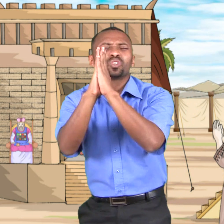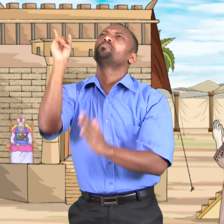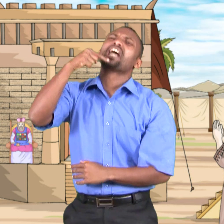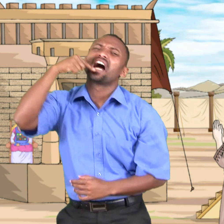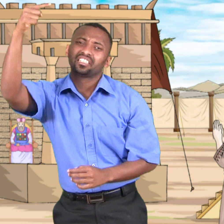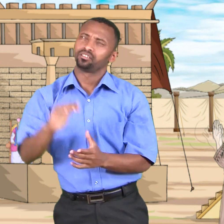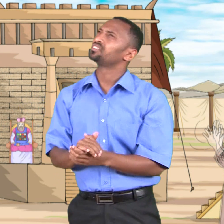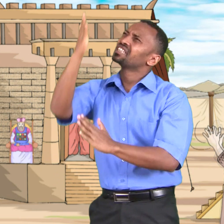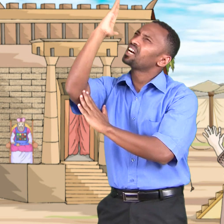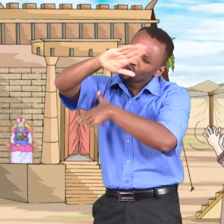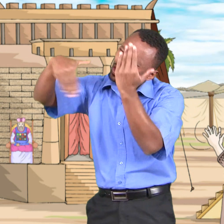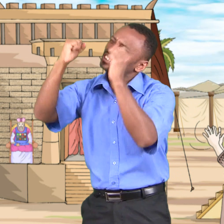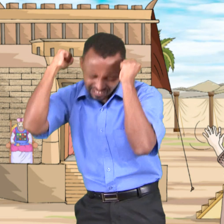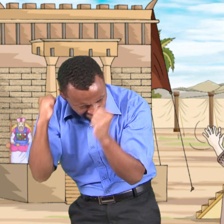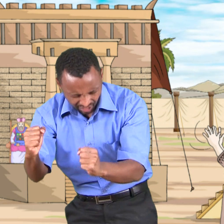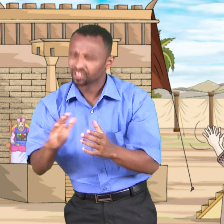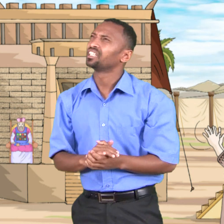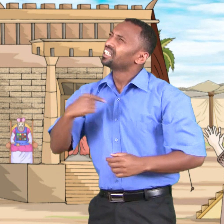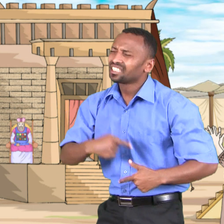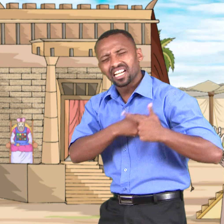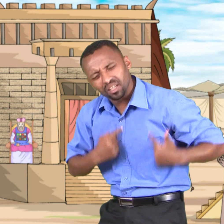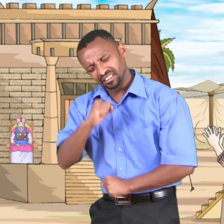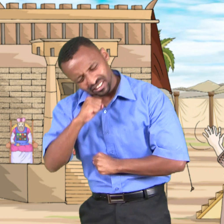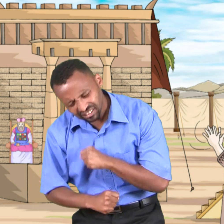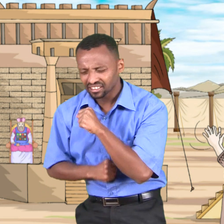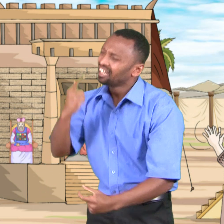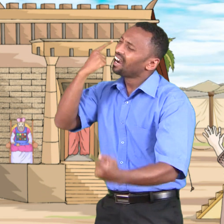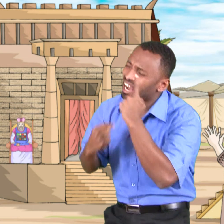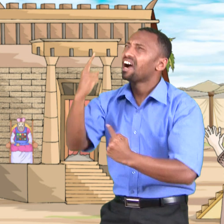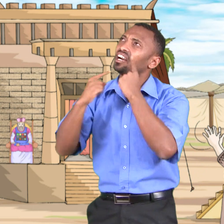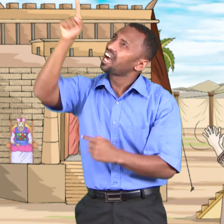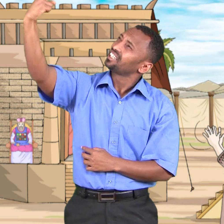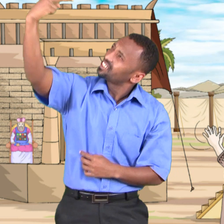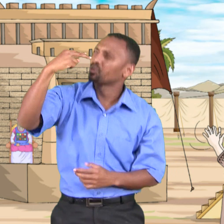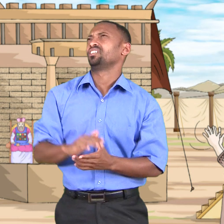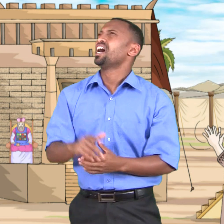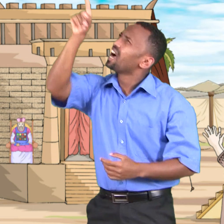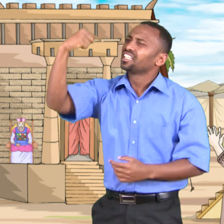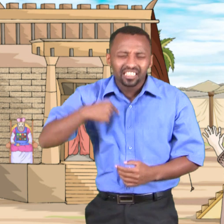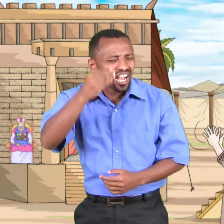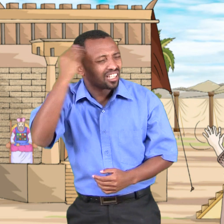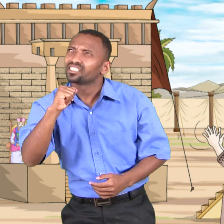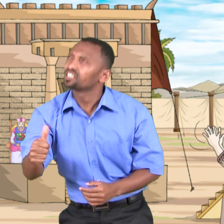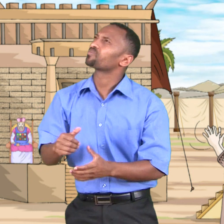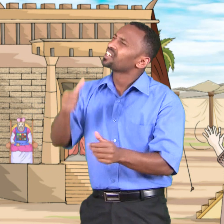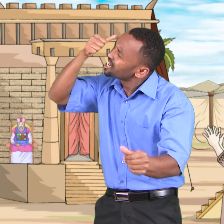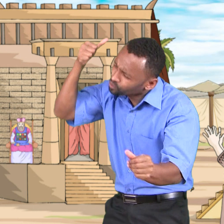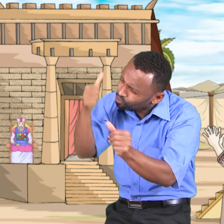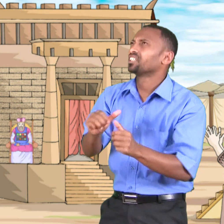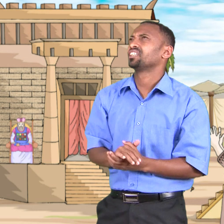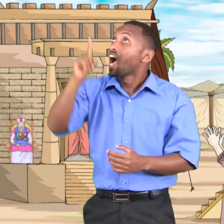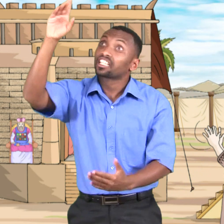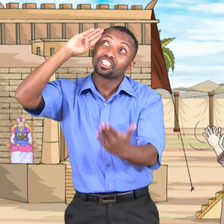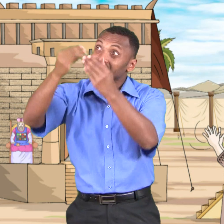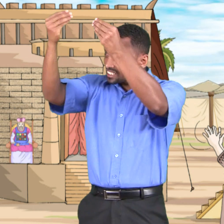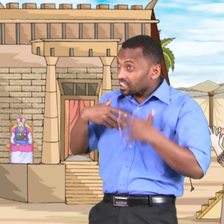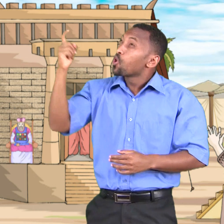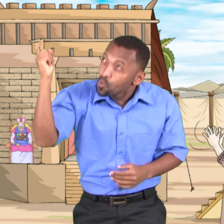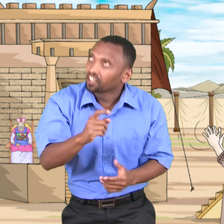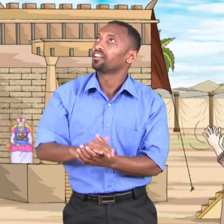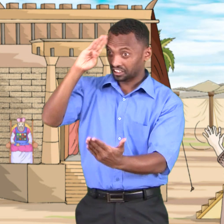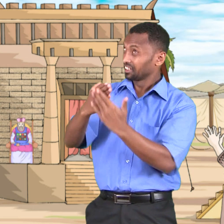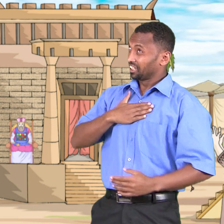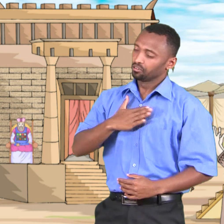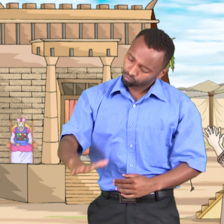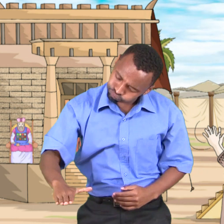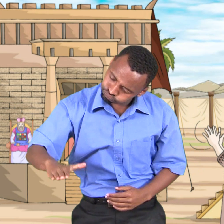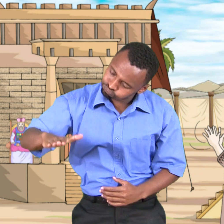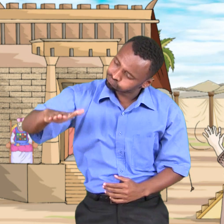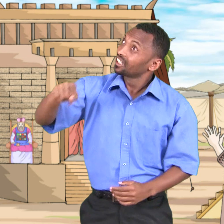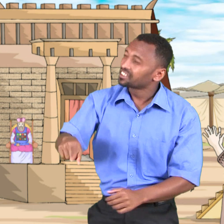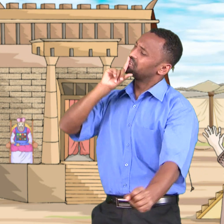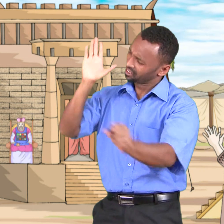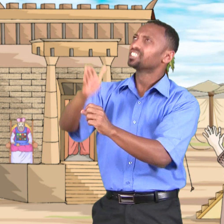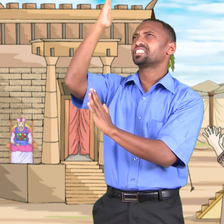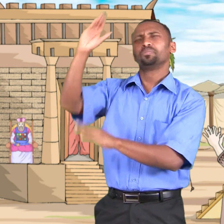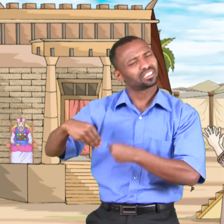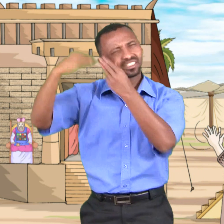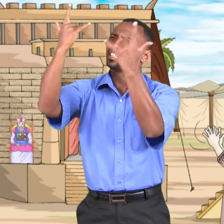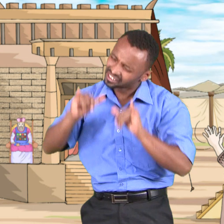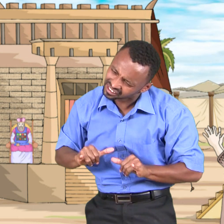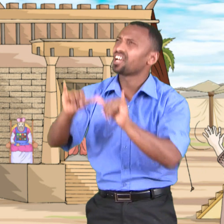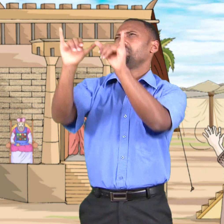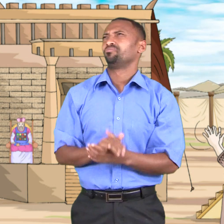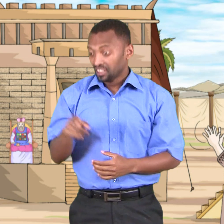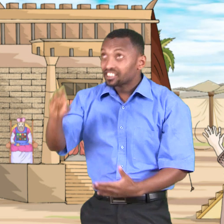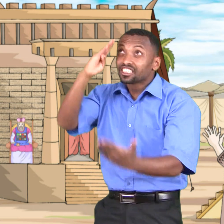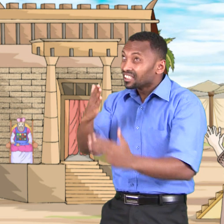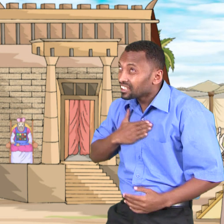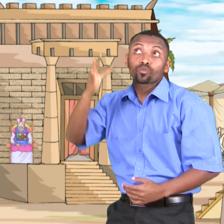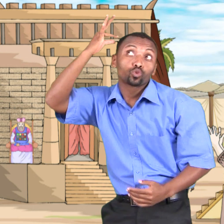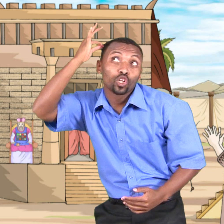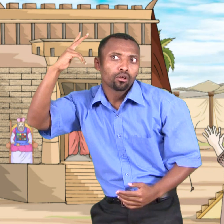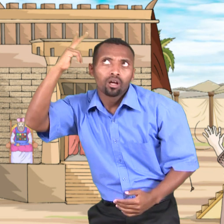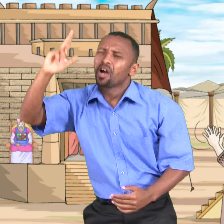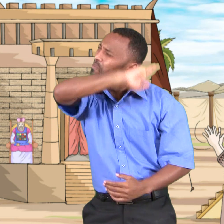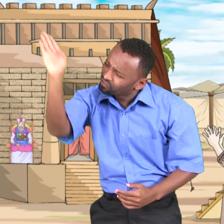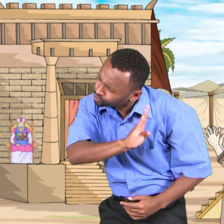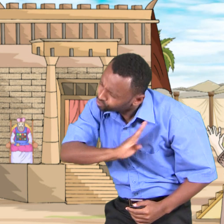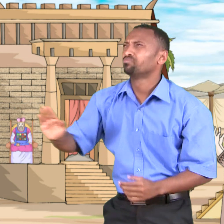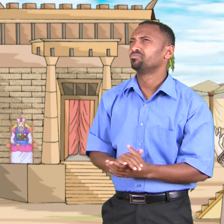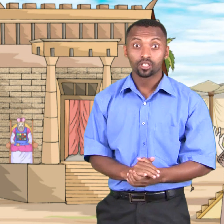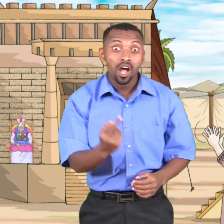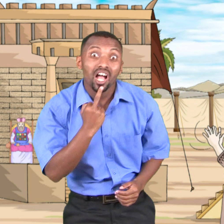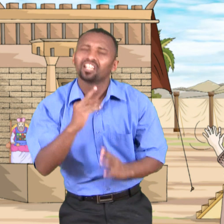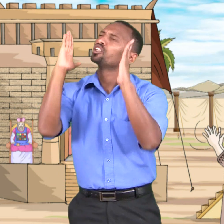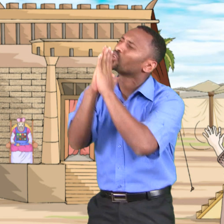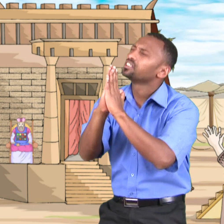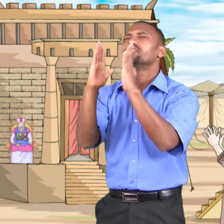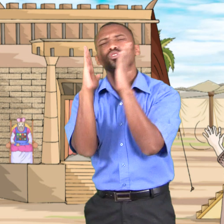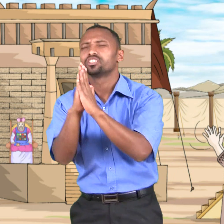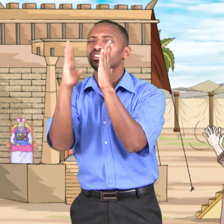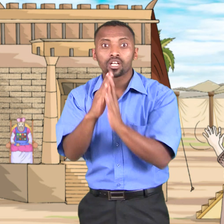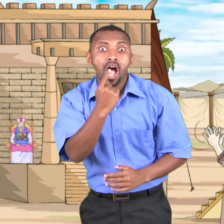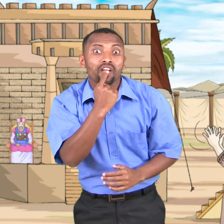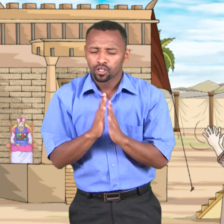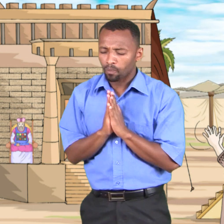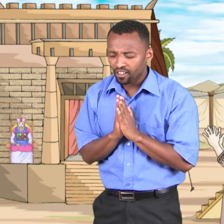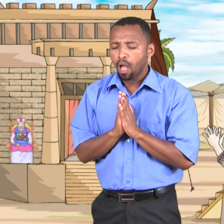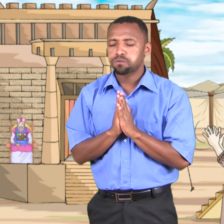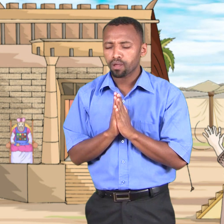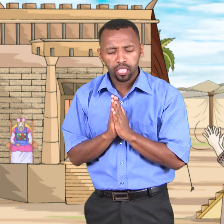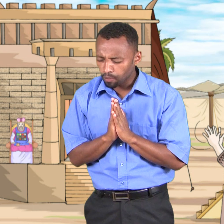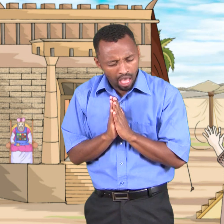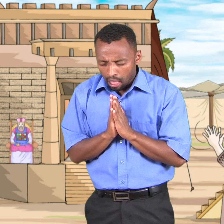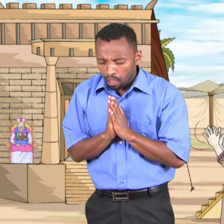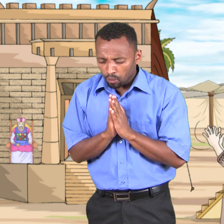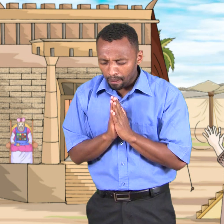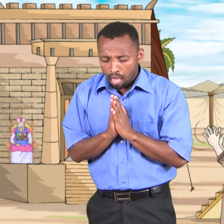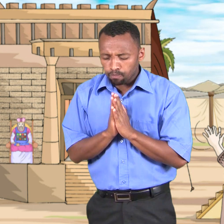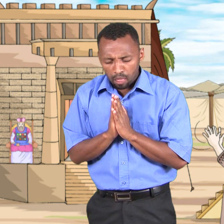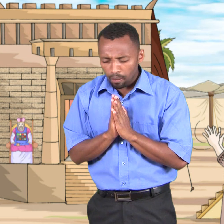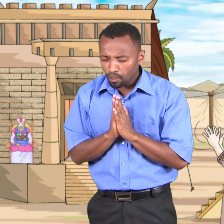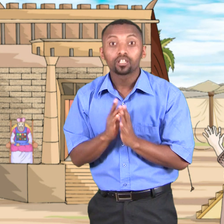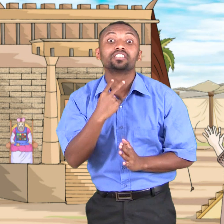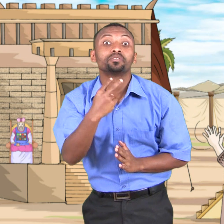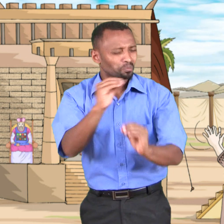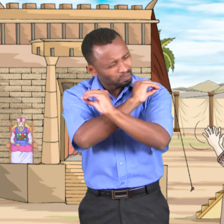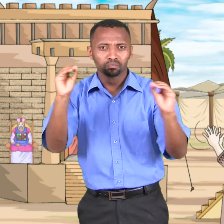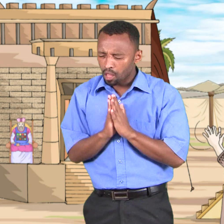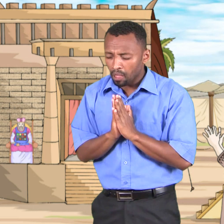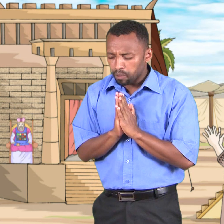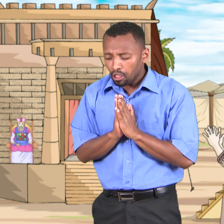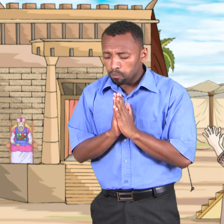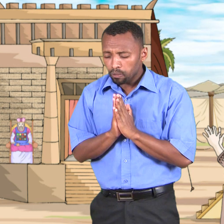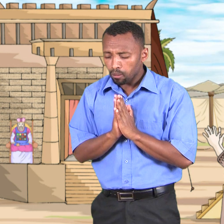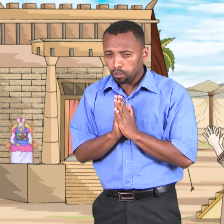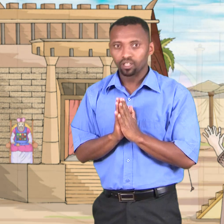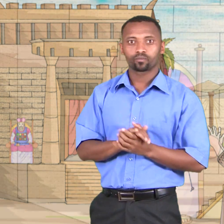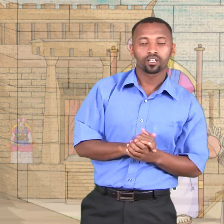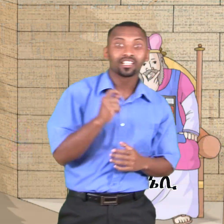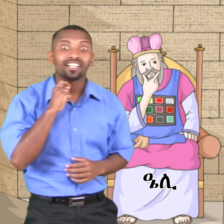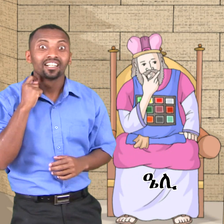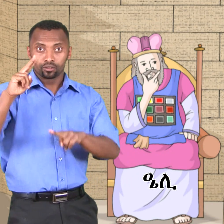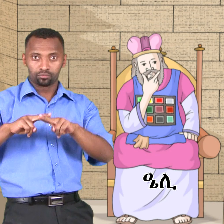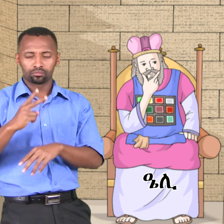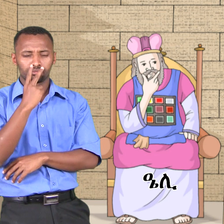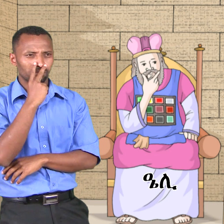And she made a vow, pleading, “O LORD of Hosts, if only You will look upon the affliction of Your maidservant and remember me, not forgetting Your maidservant but giving her a son, then I will dedicate him to the LORD all the days of his life, and no razor shall ever come over his head.”